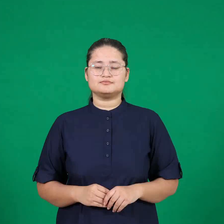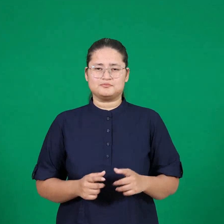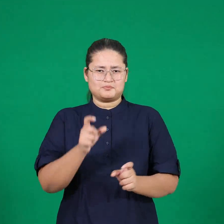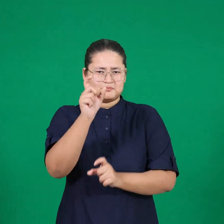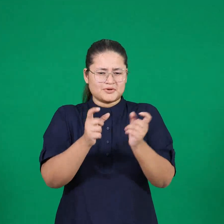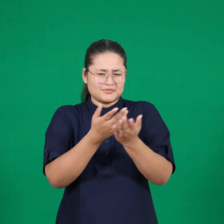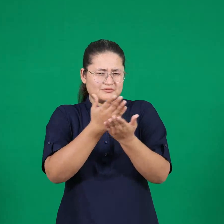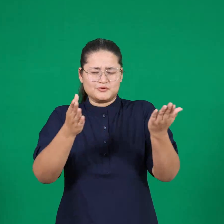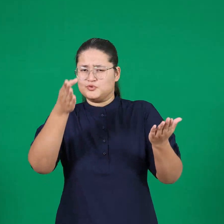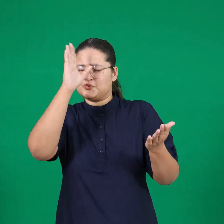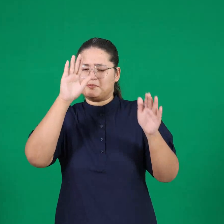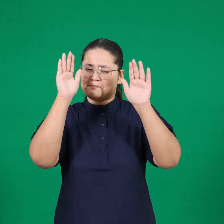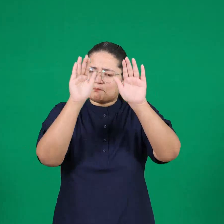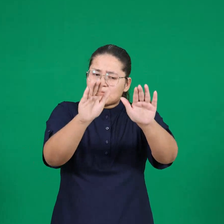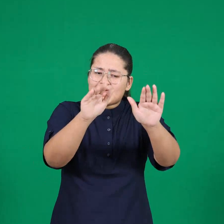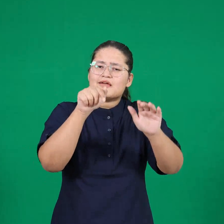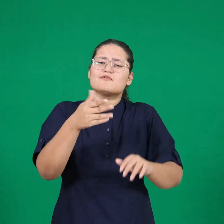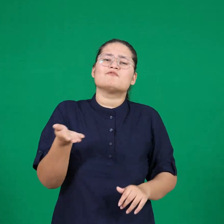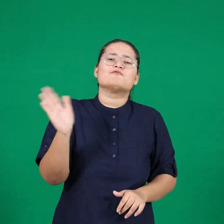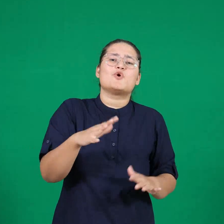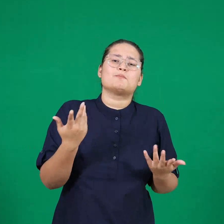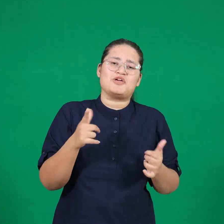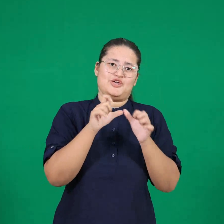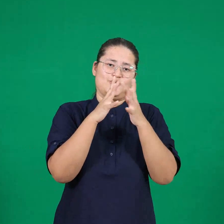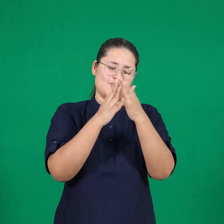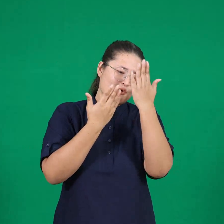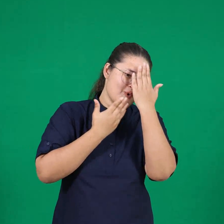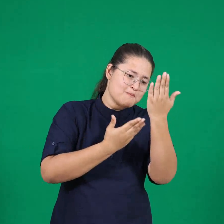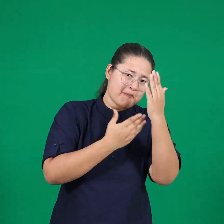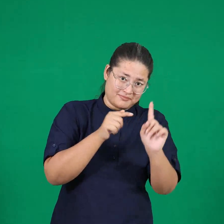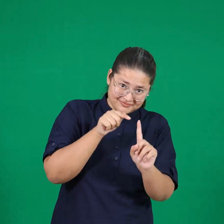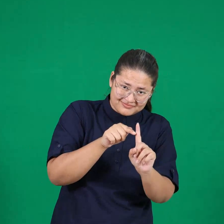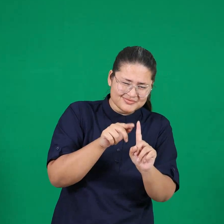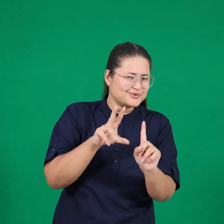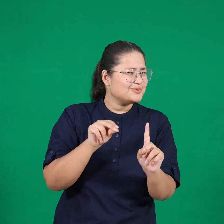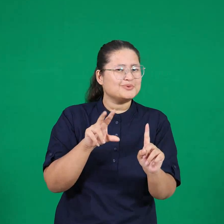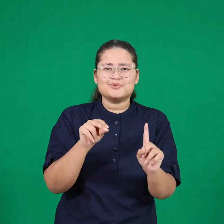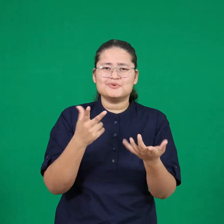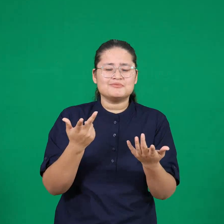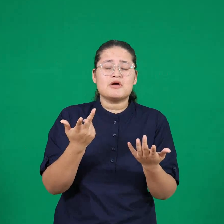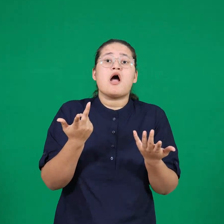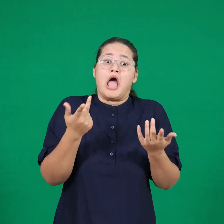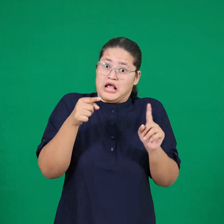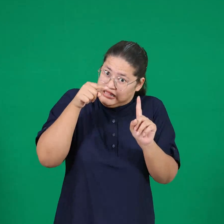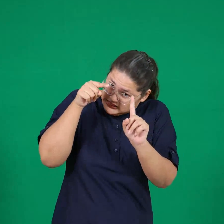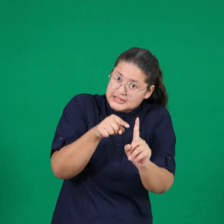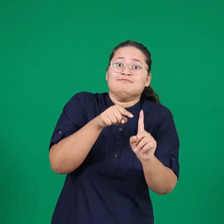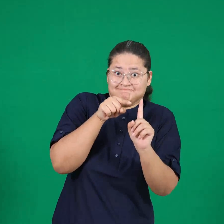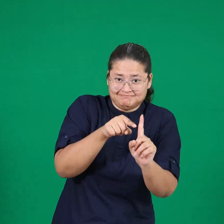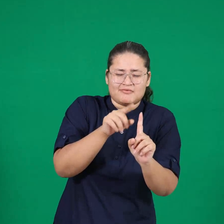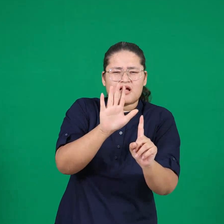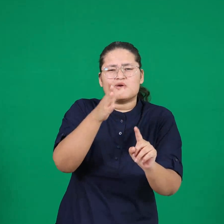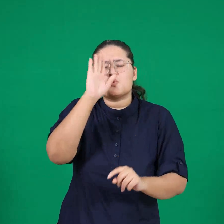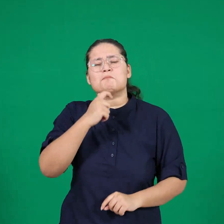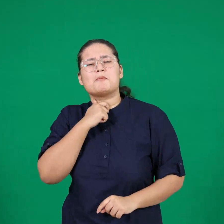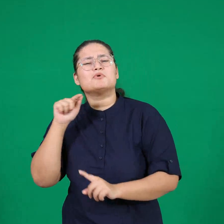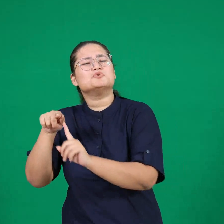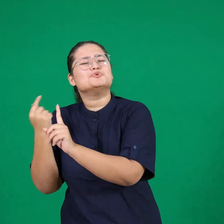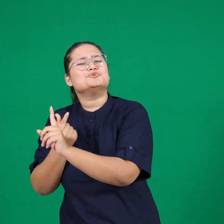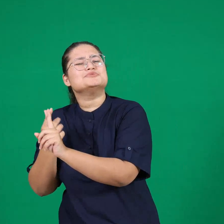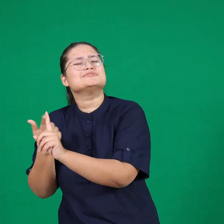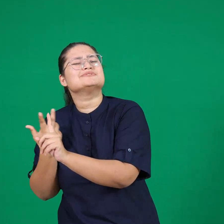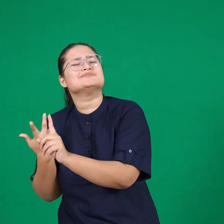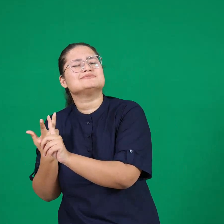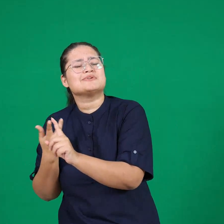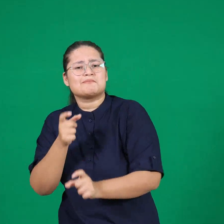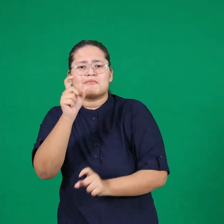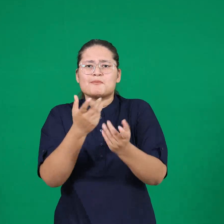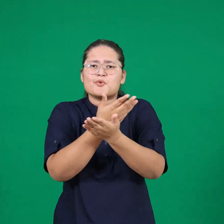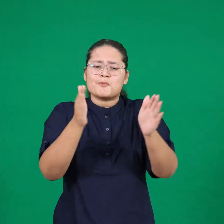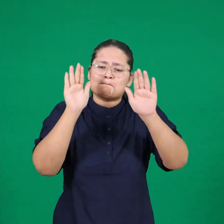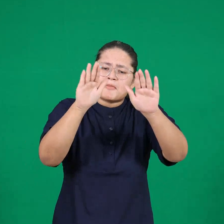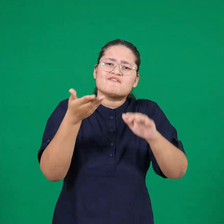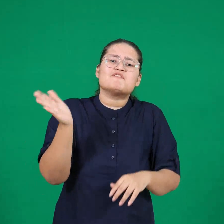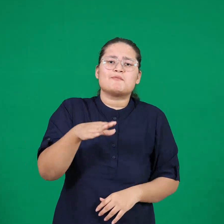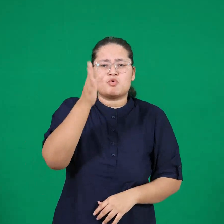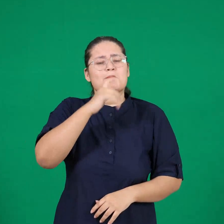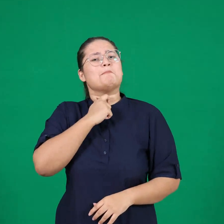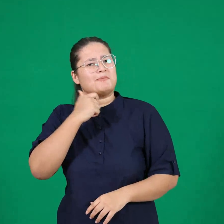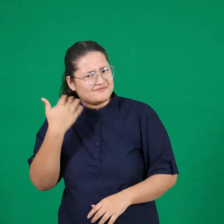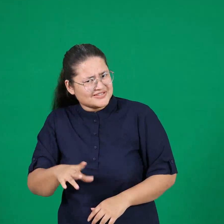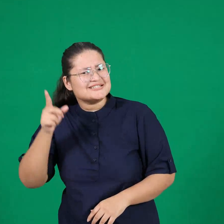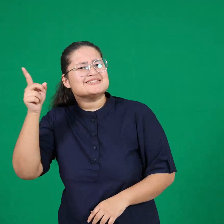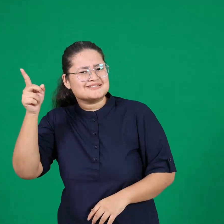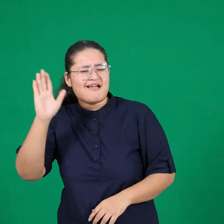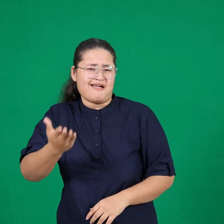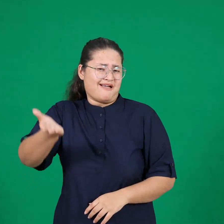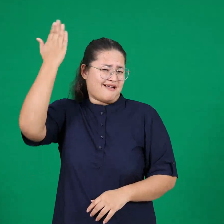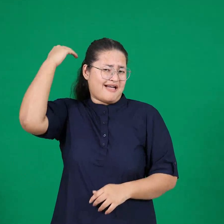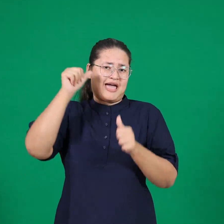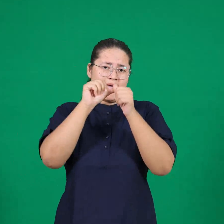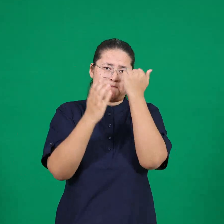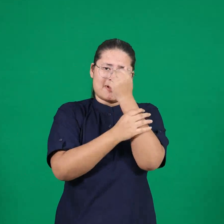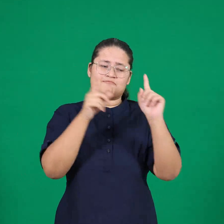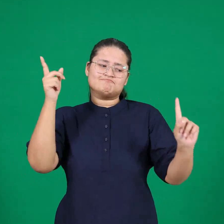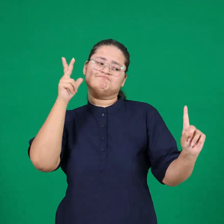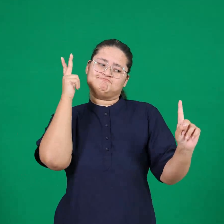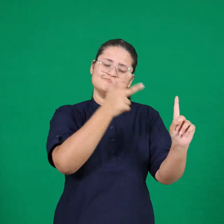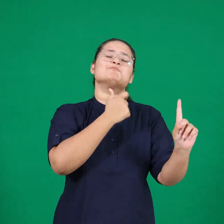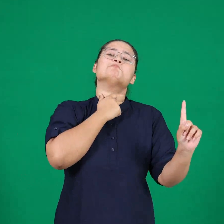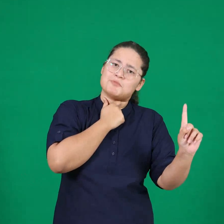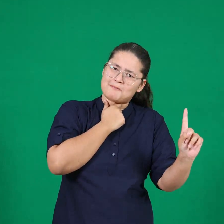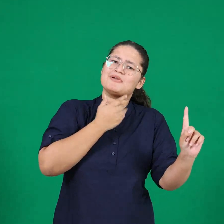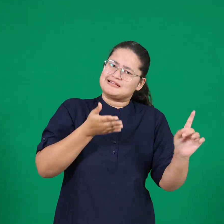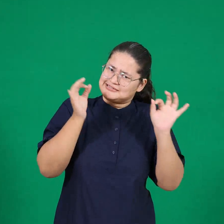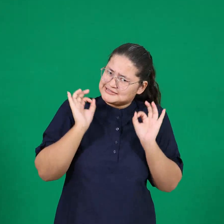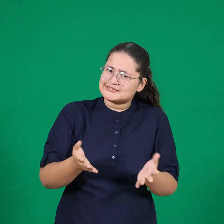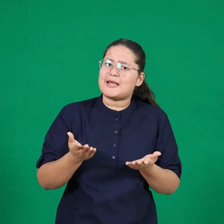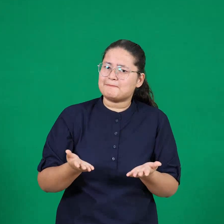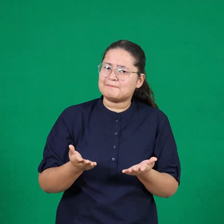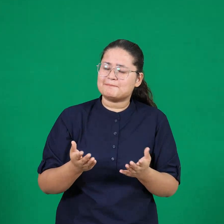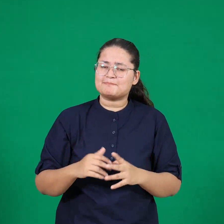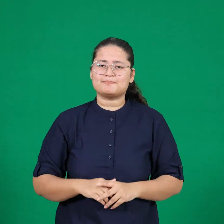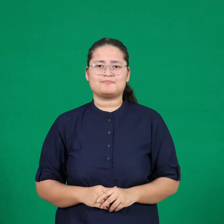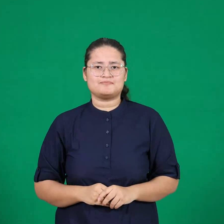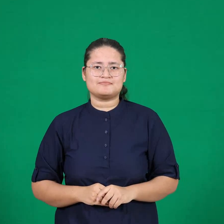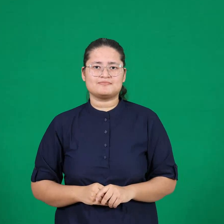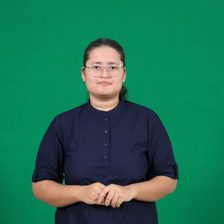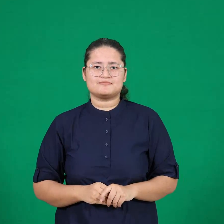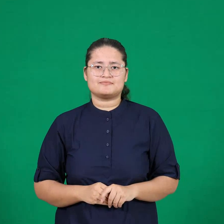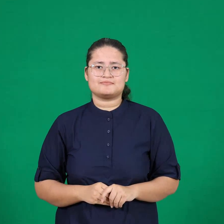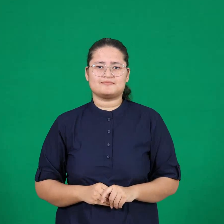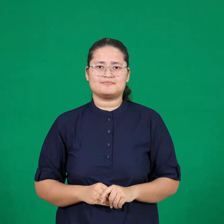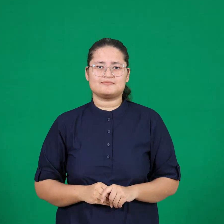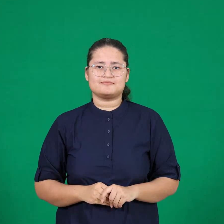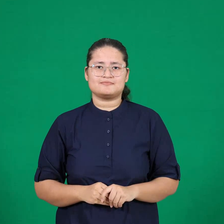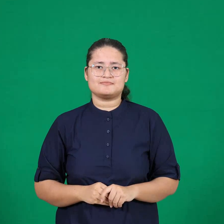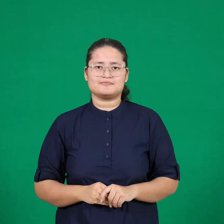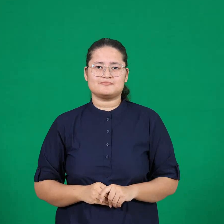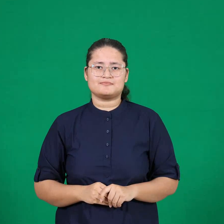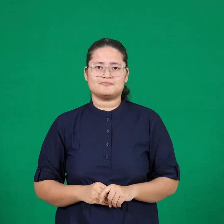For if the inheritance depends on the law, then it no longer depends on a promise; but God freely granted it to Abraham through a promise.